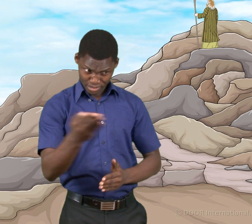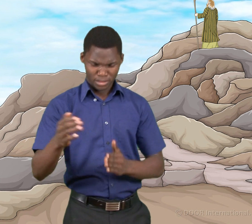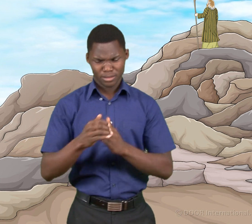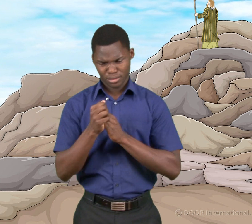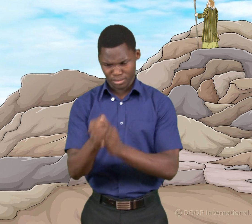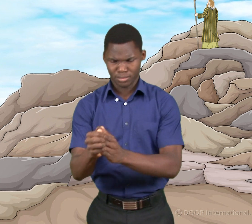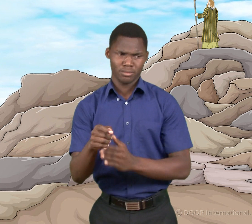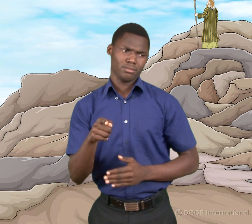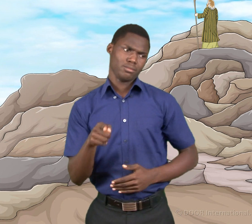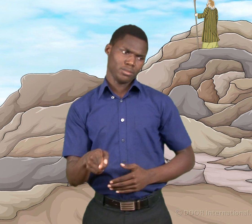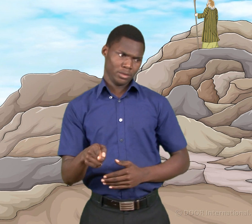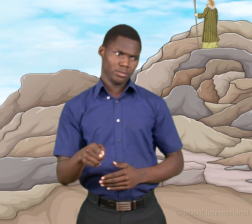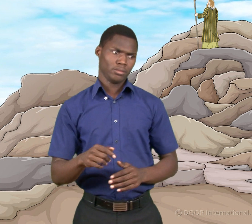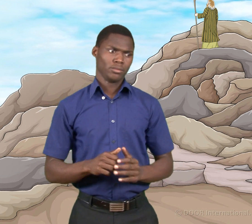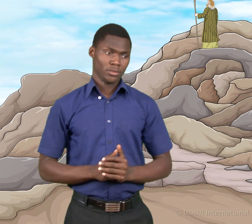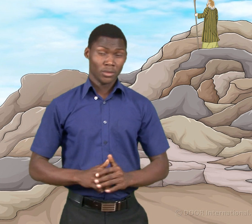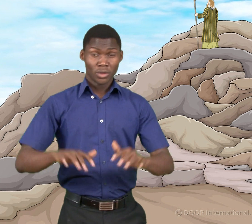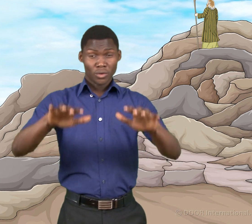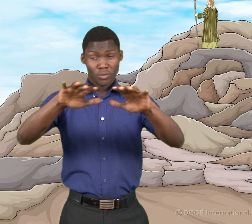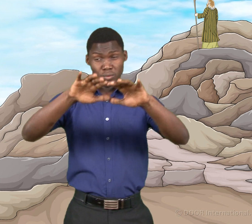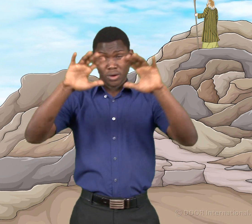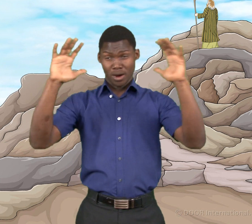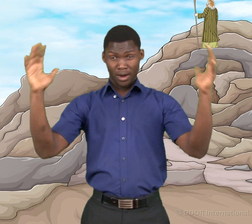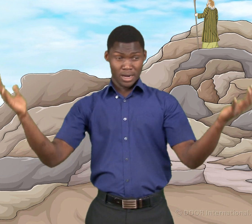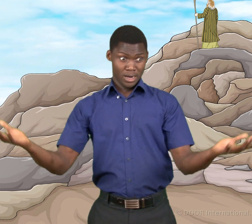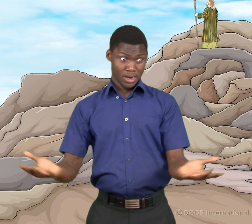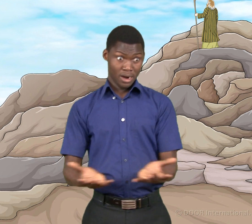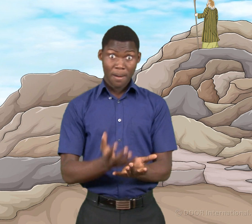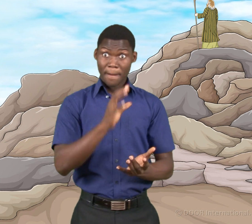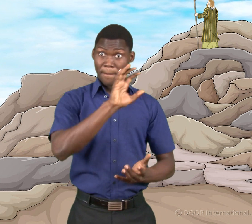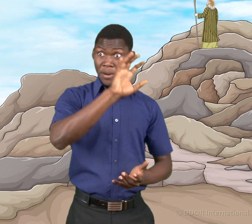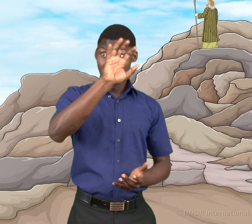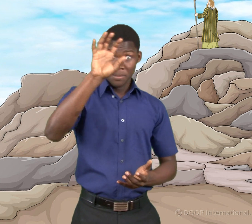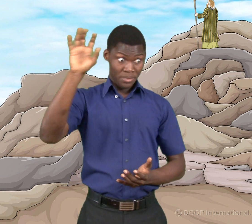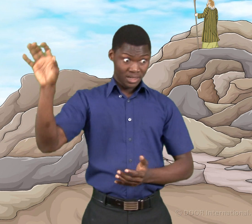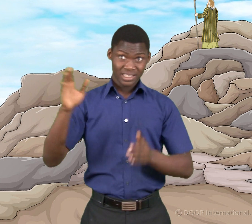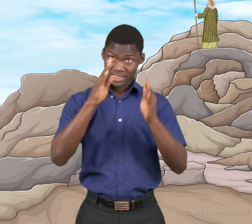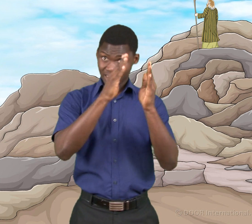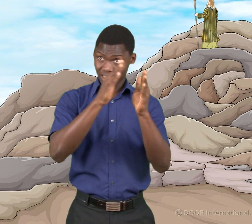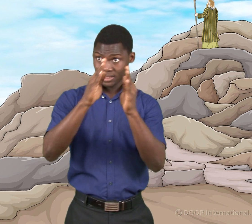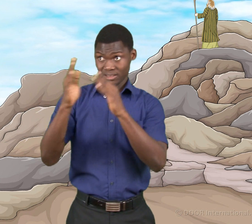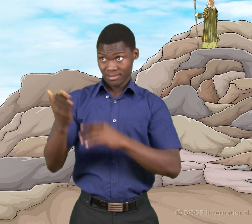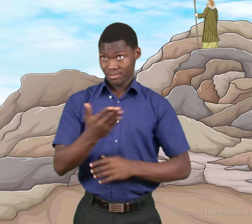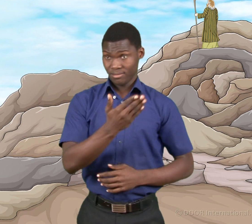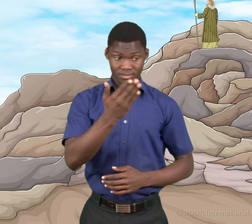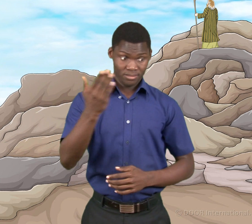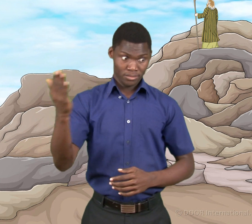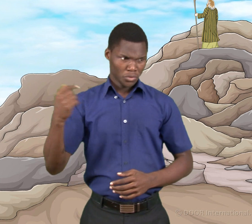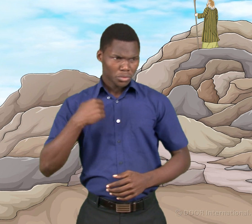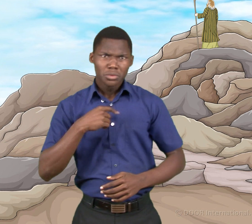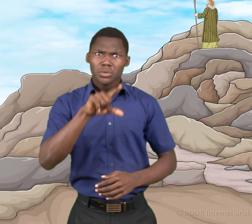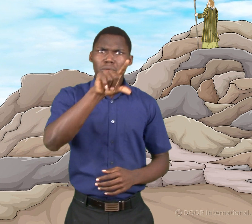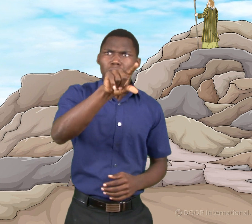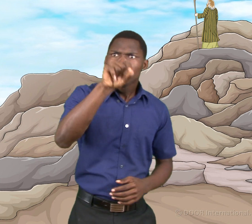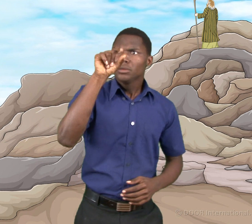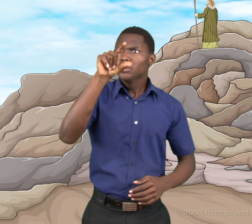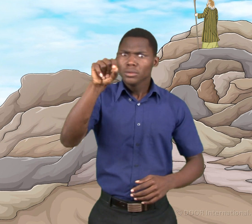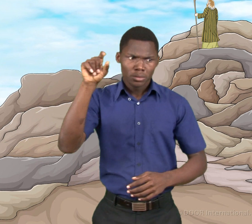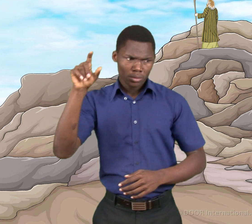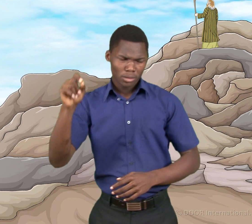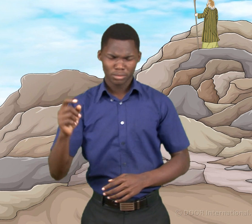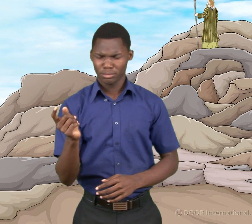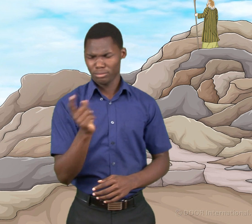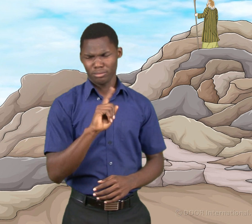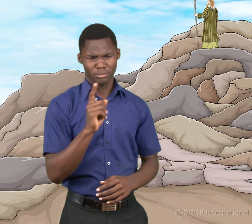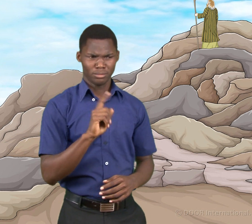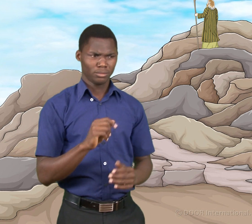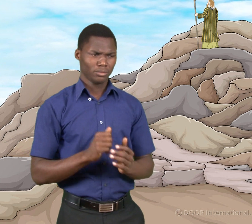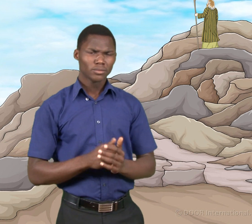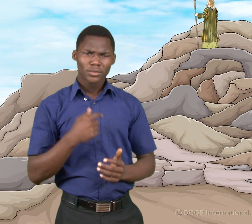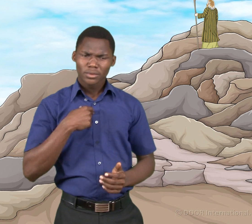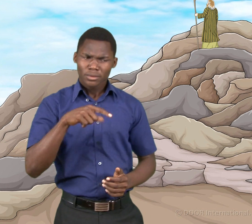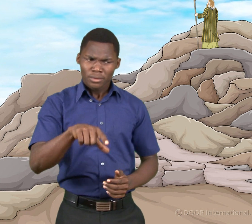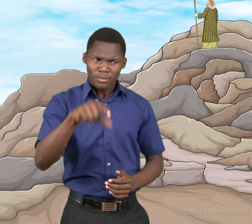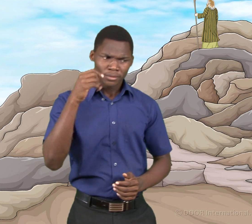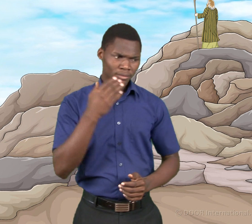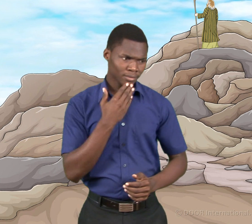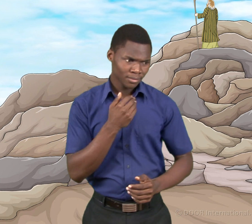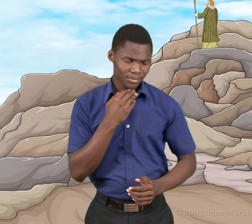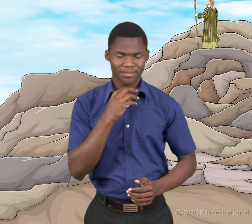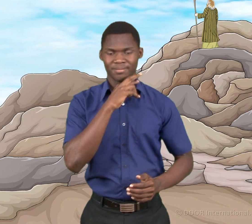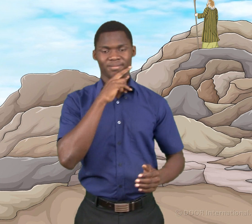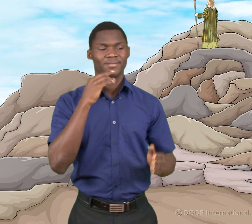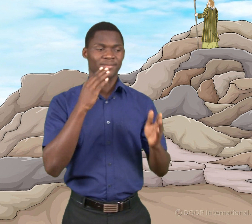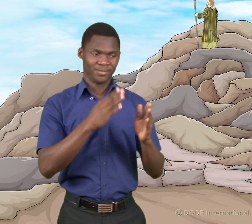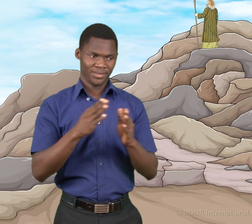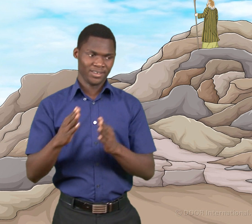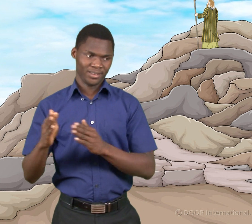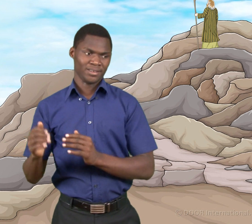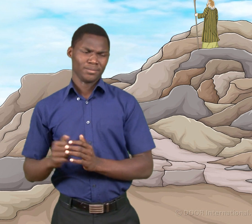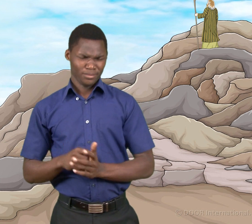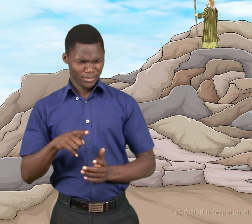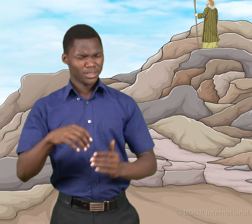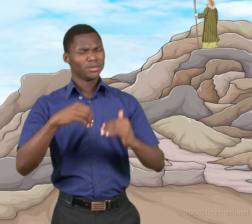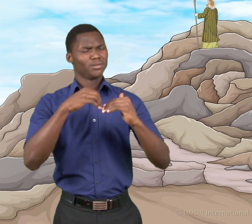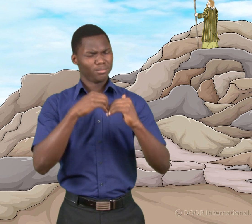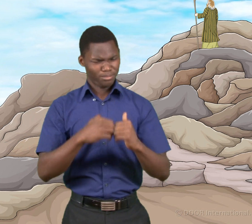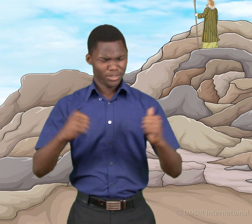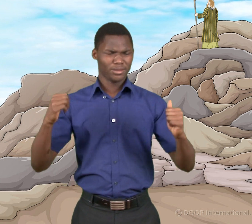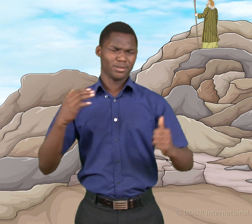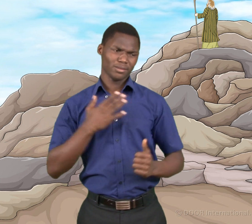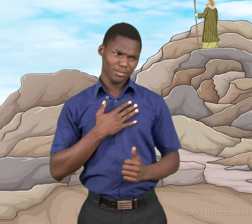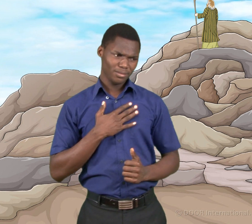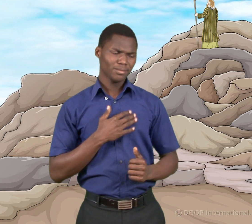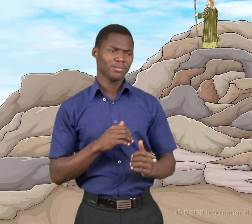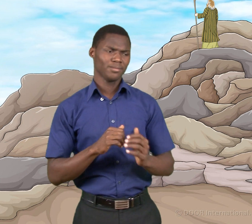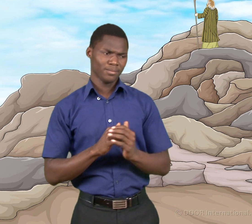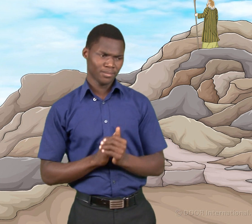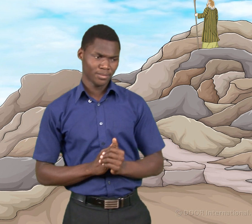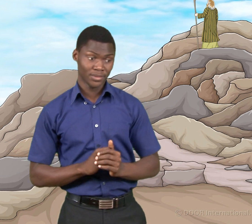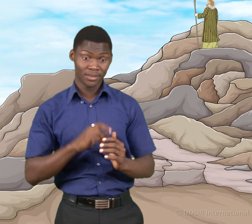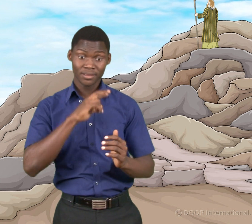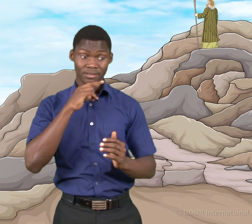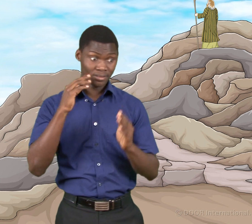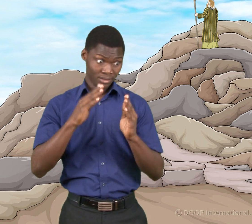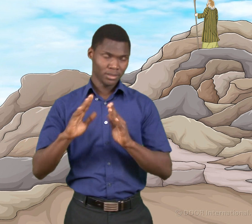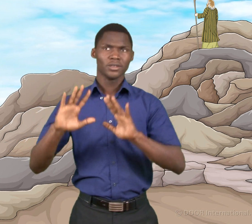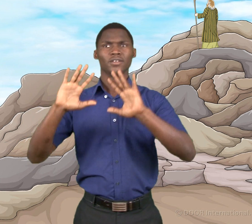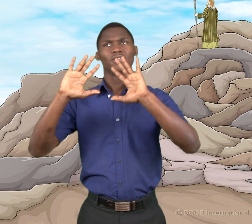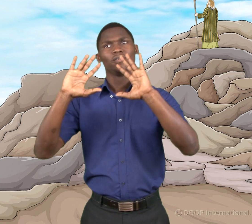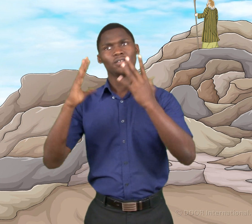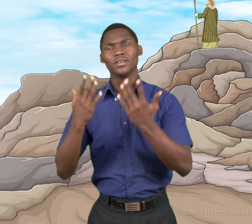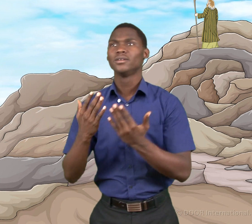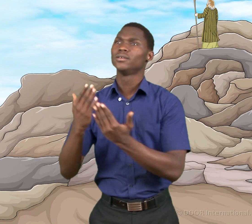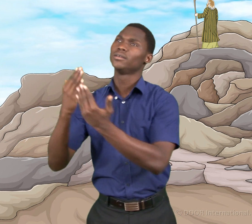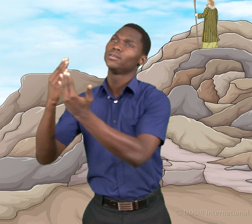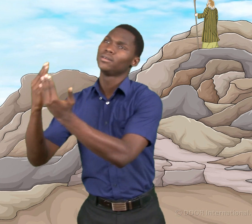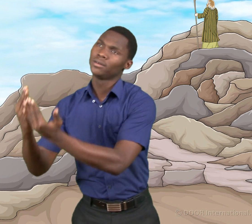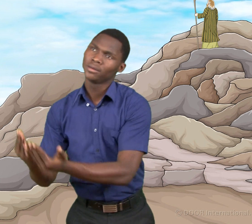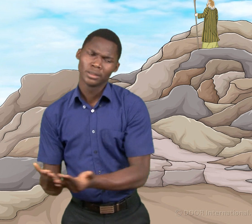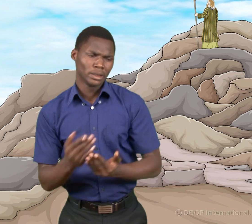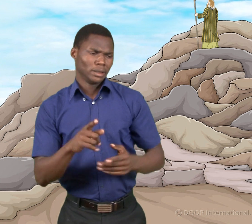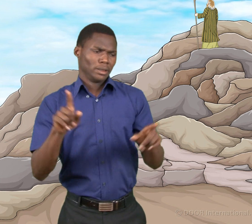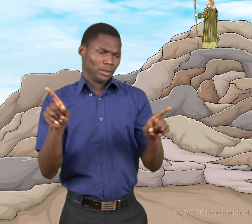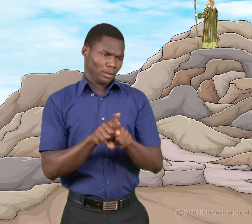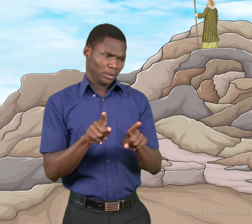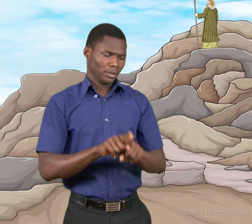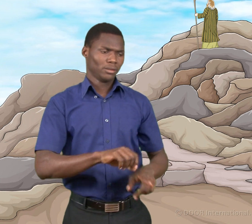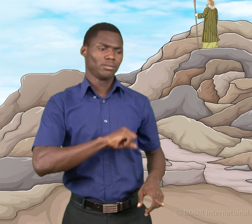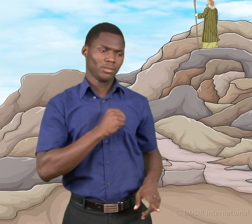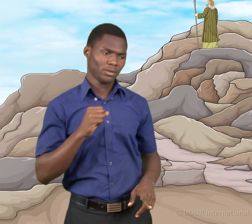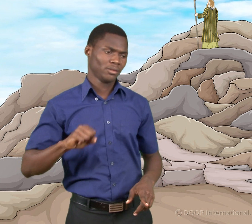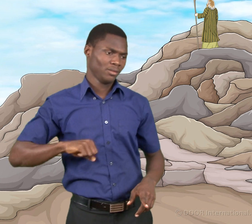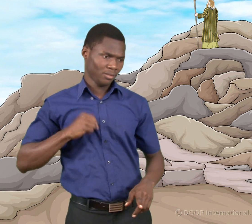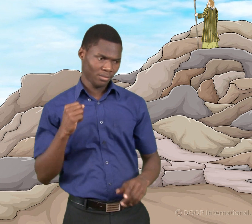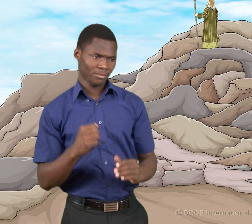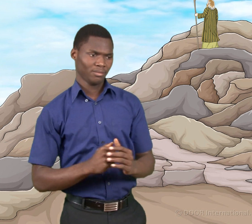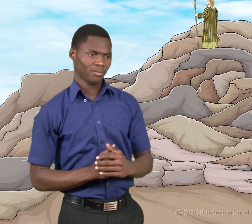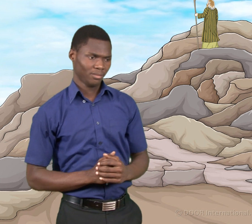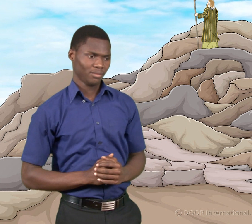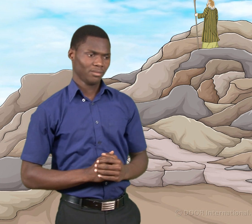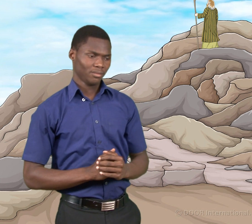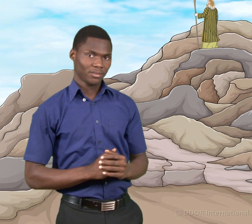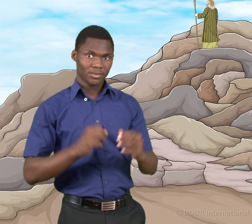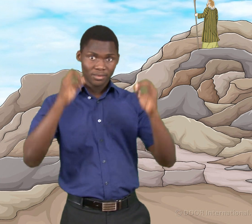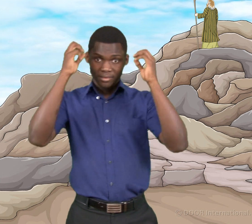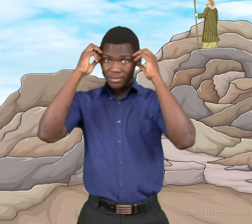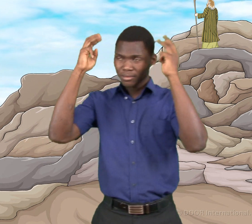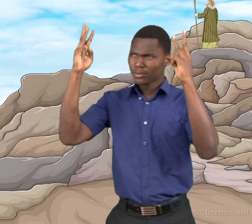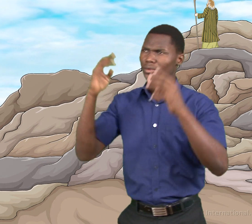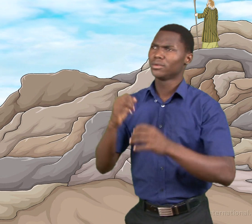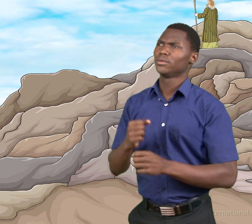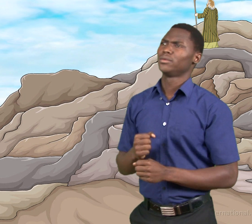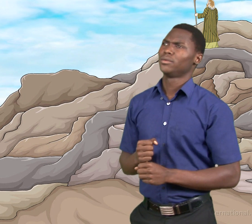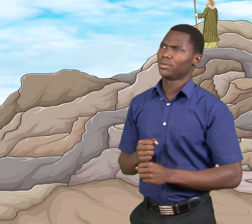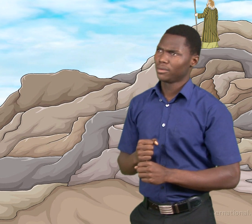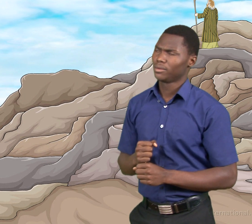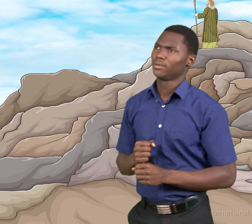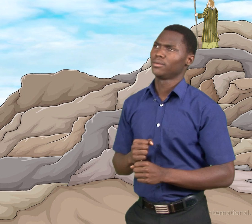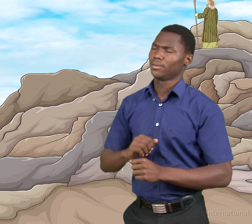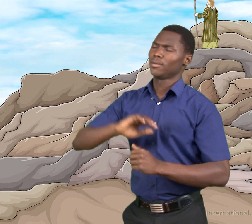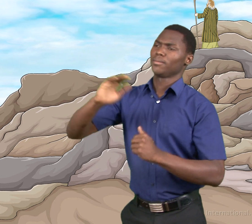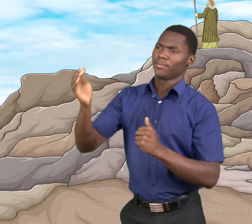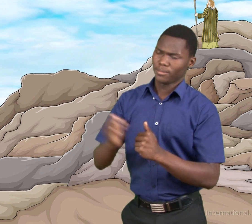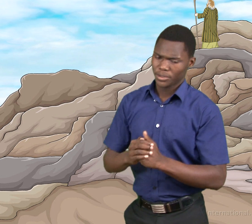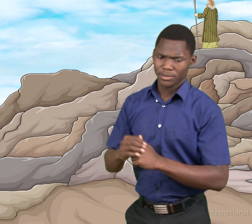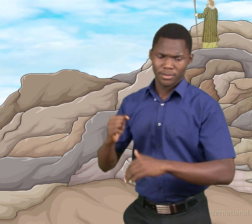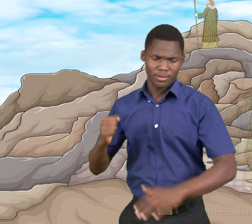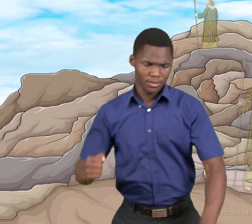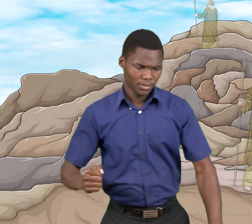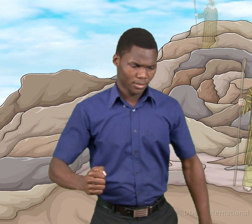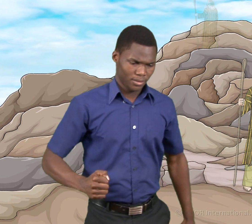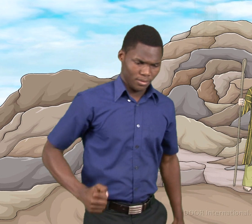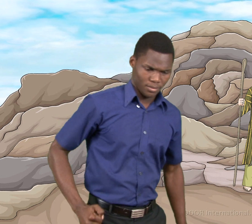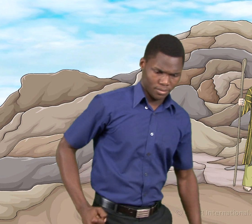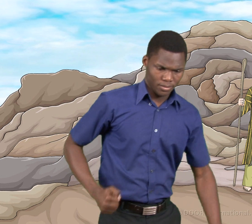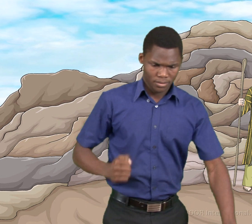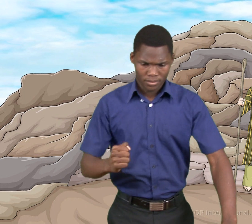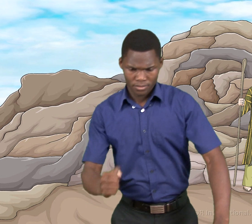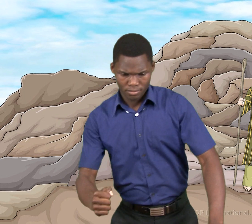And unto Me you shall be a kingdom of priests and a holy nation.’ These are the words that you are to speak to the Israelites.”